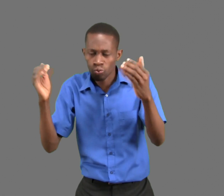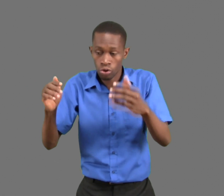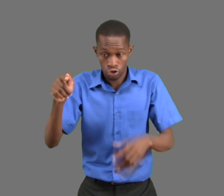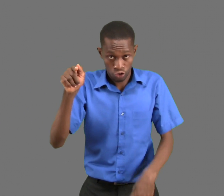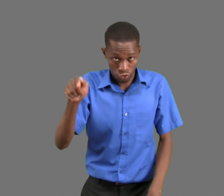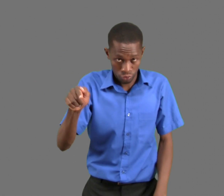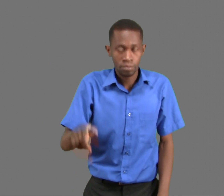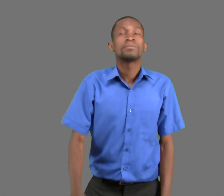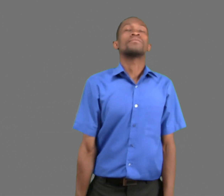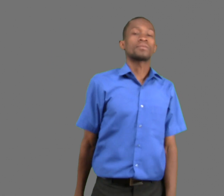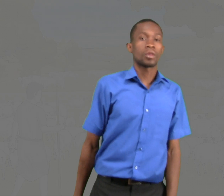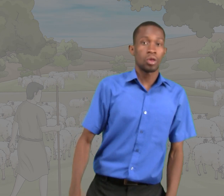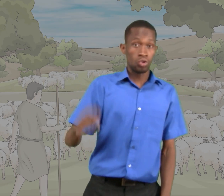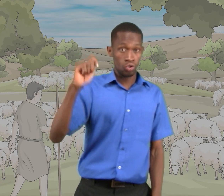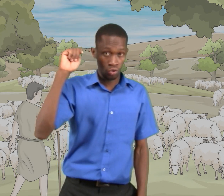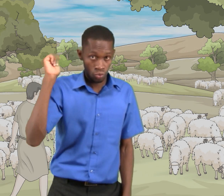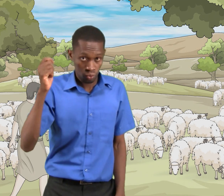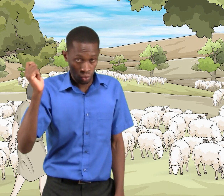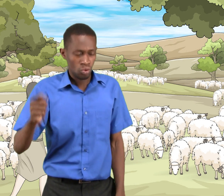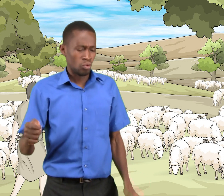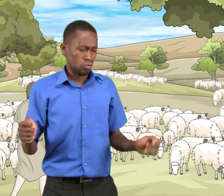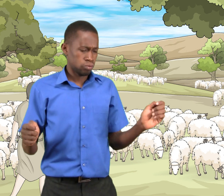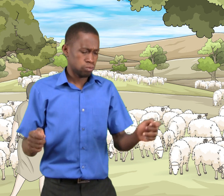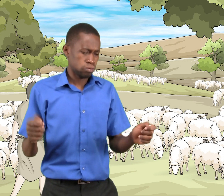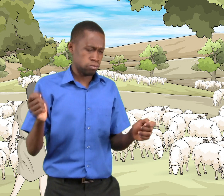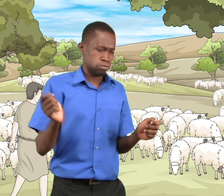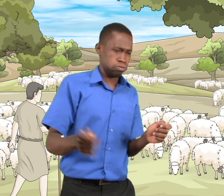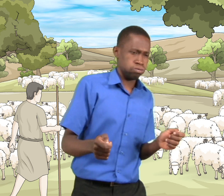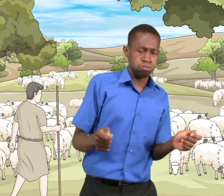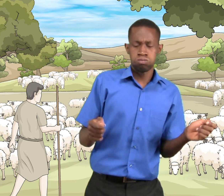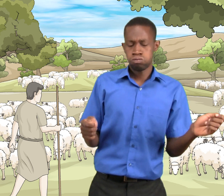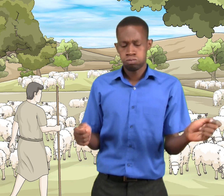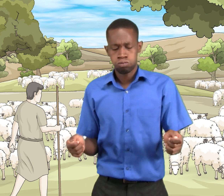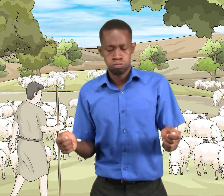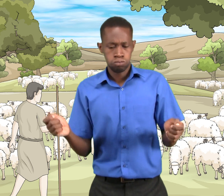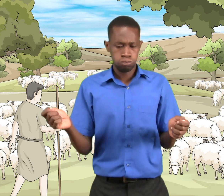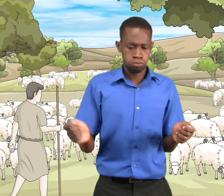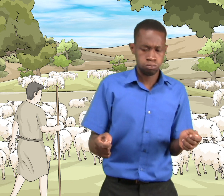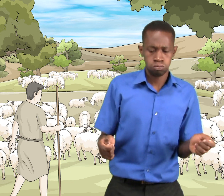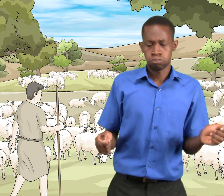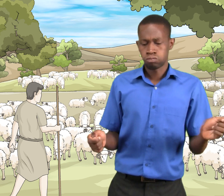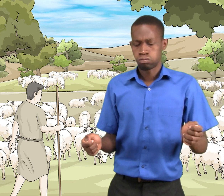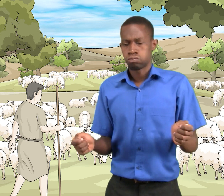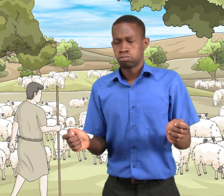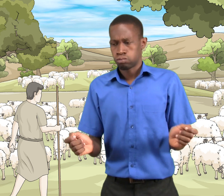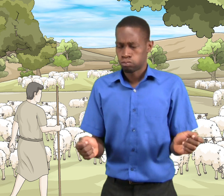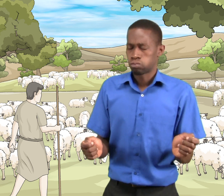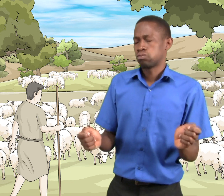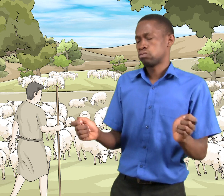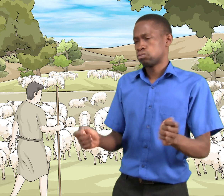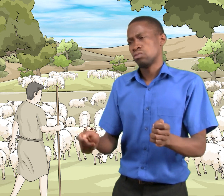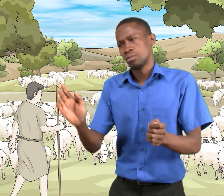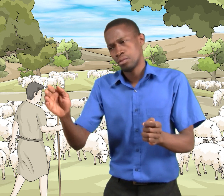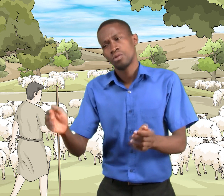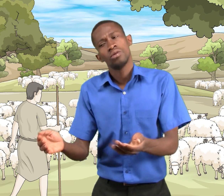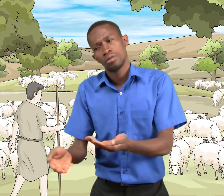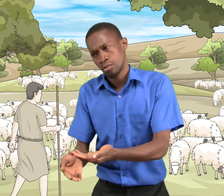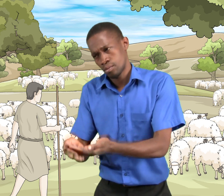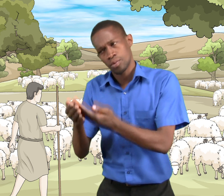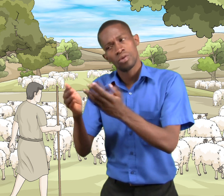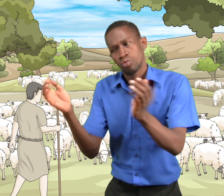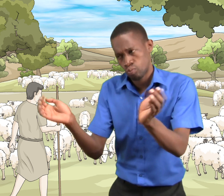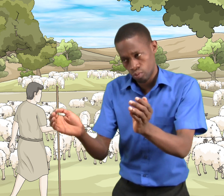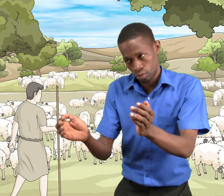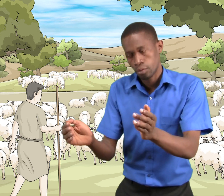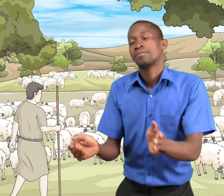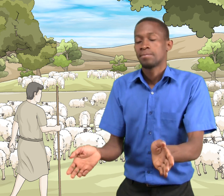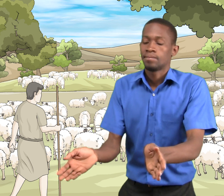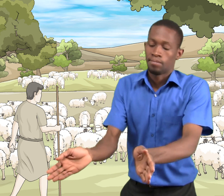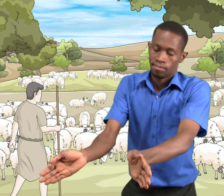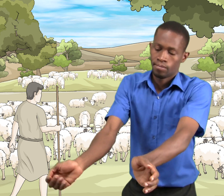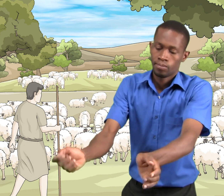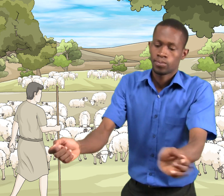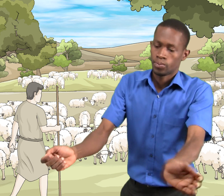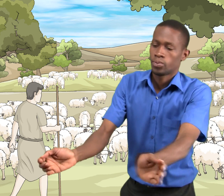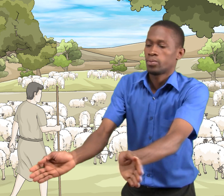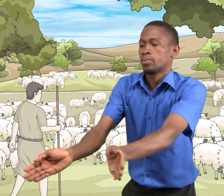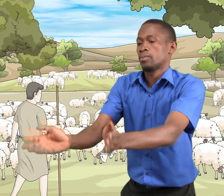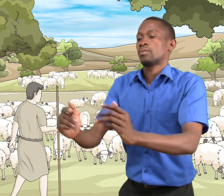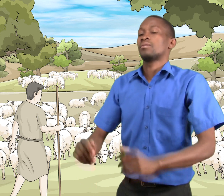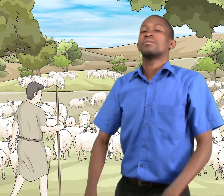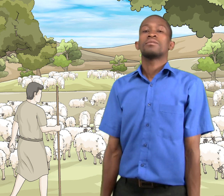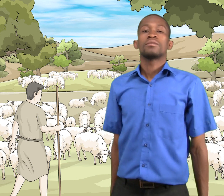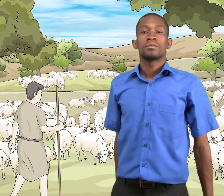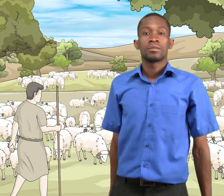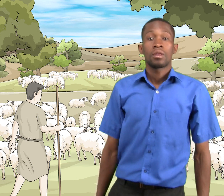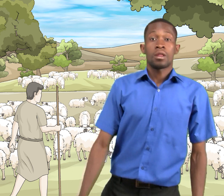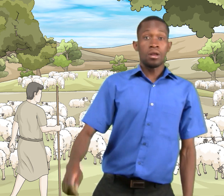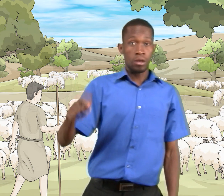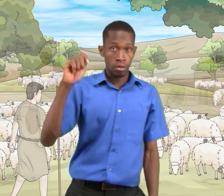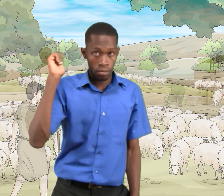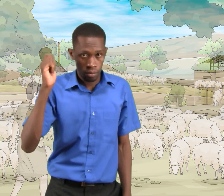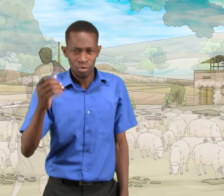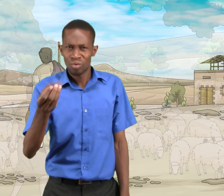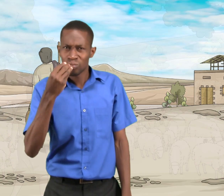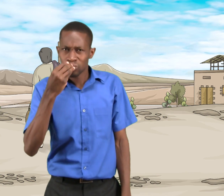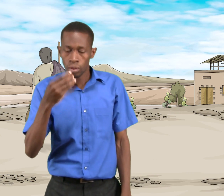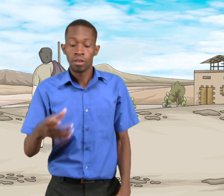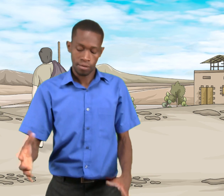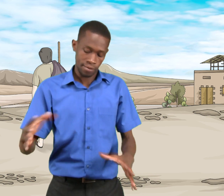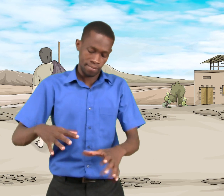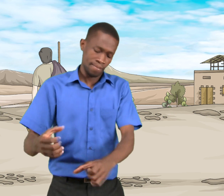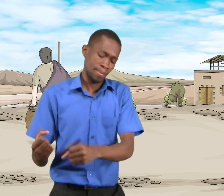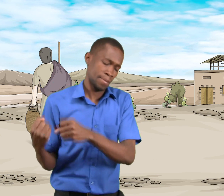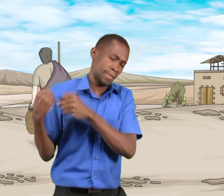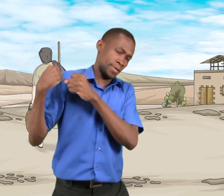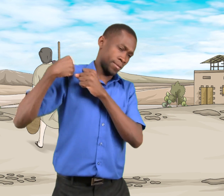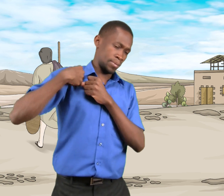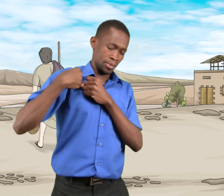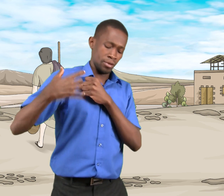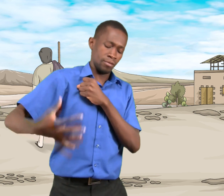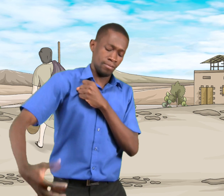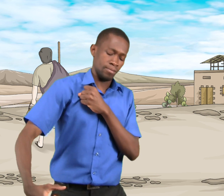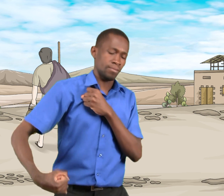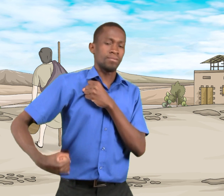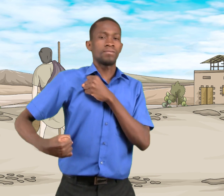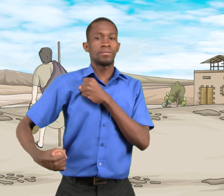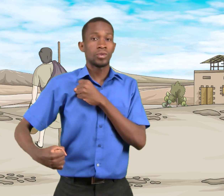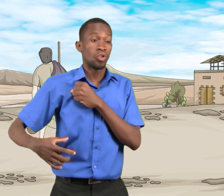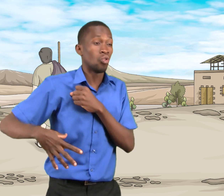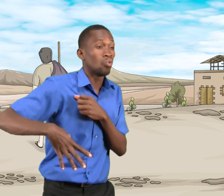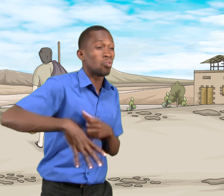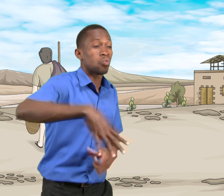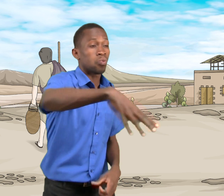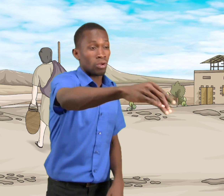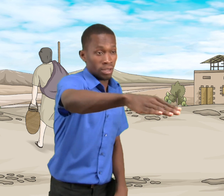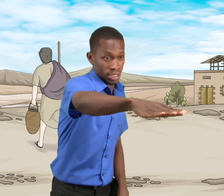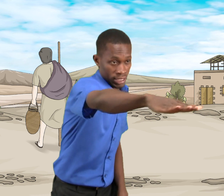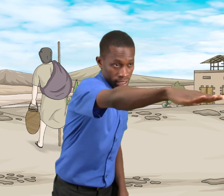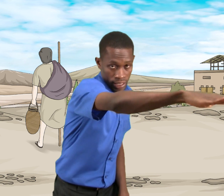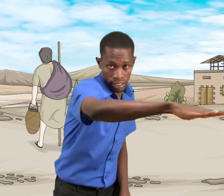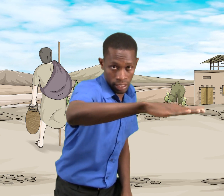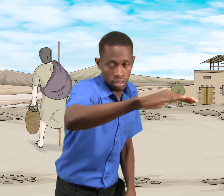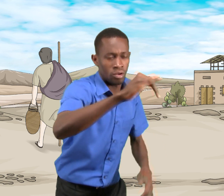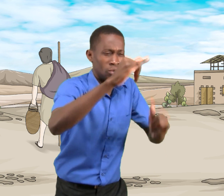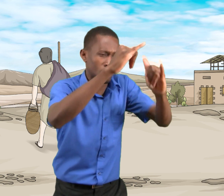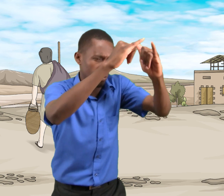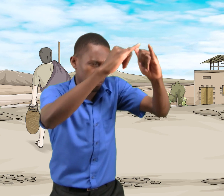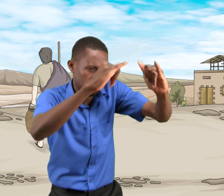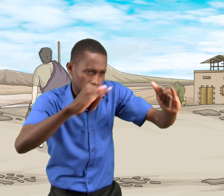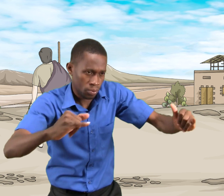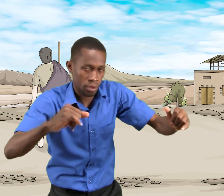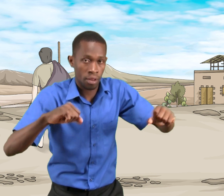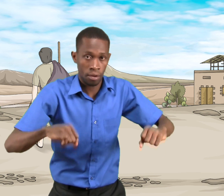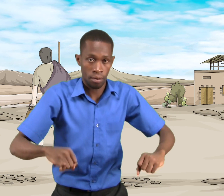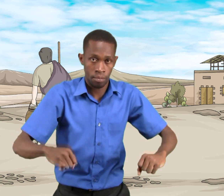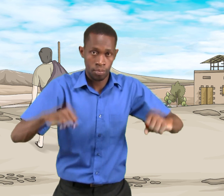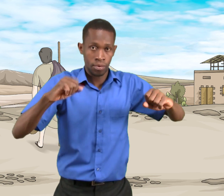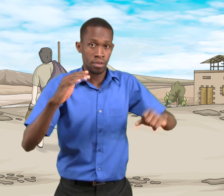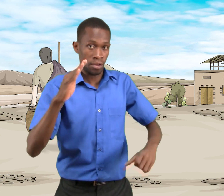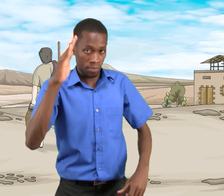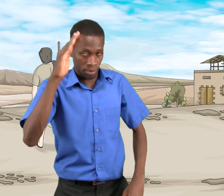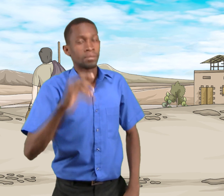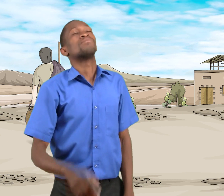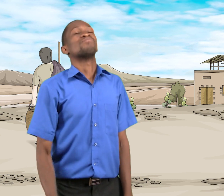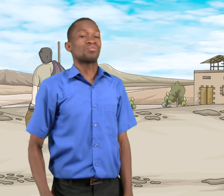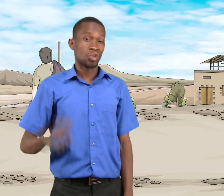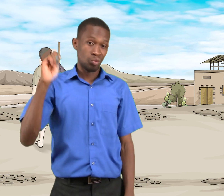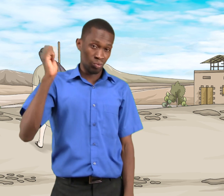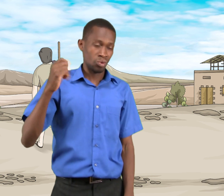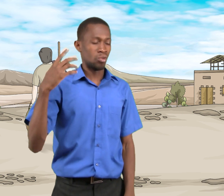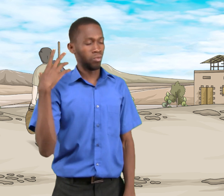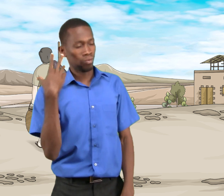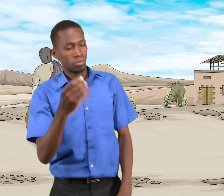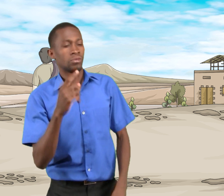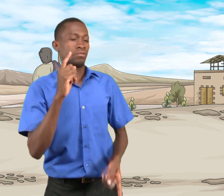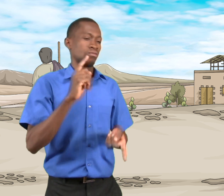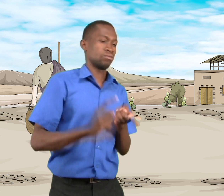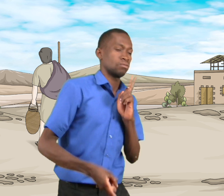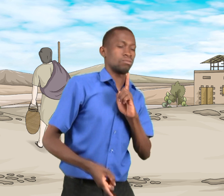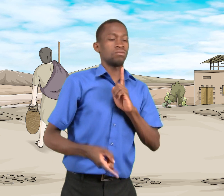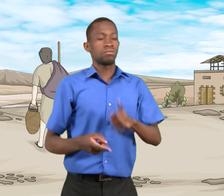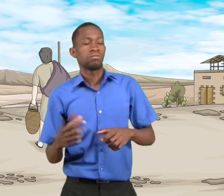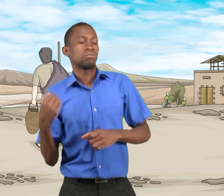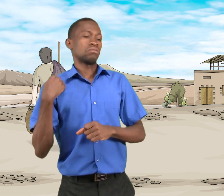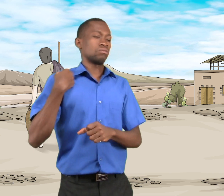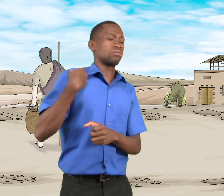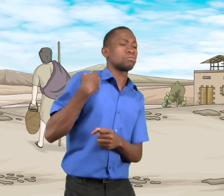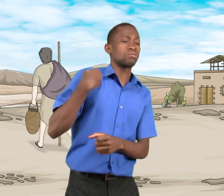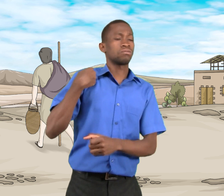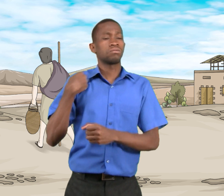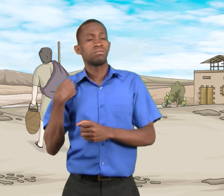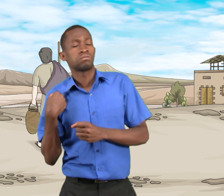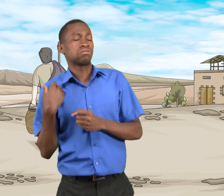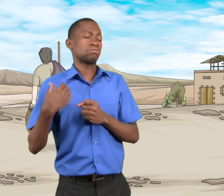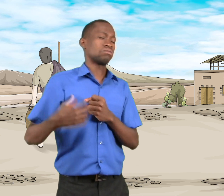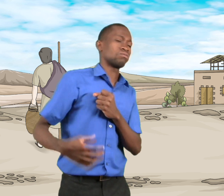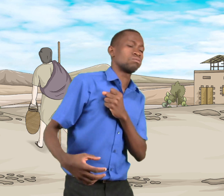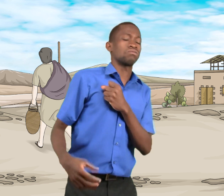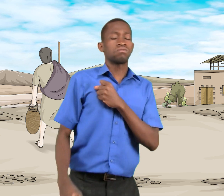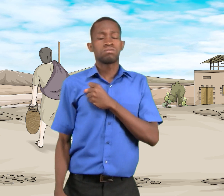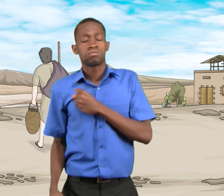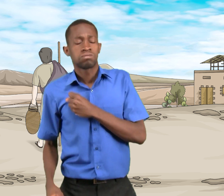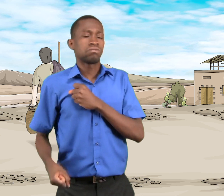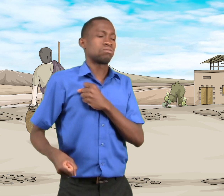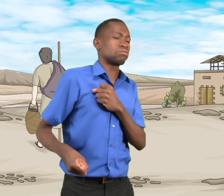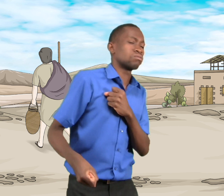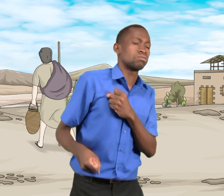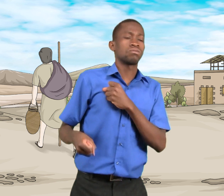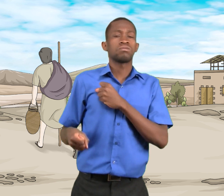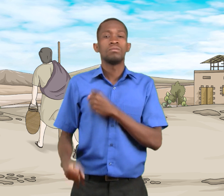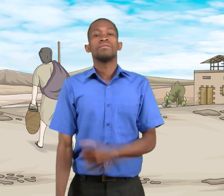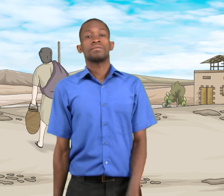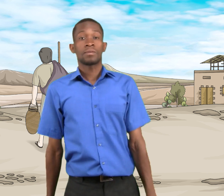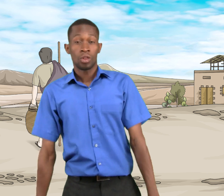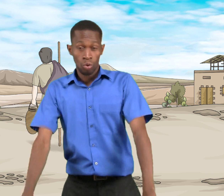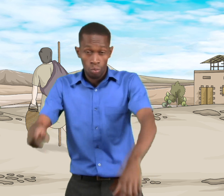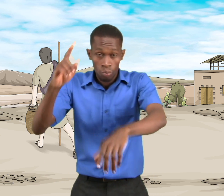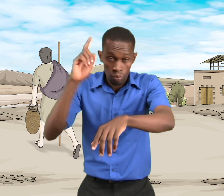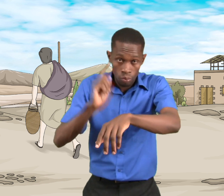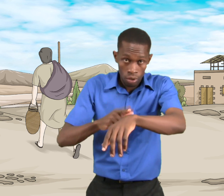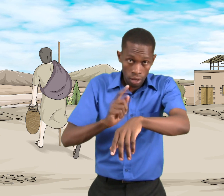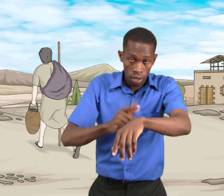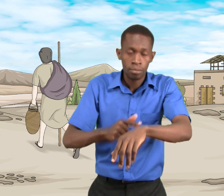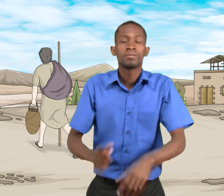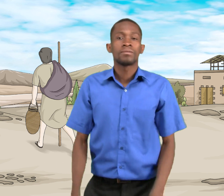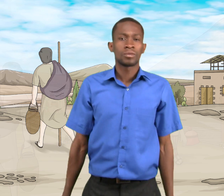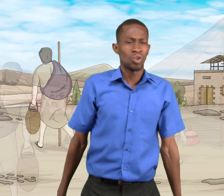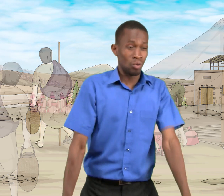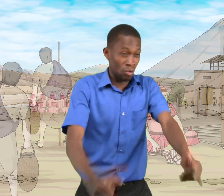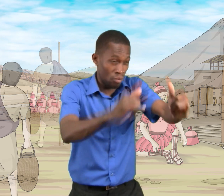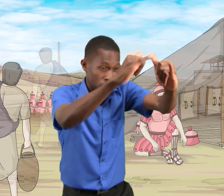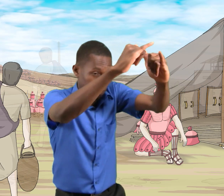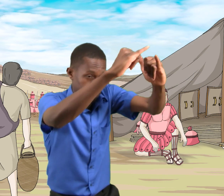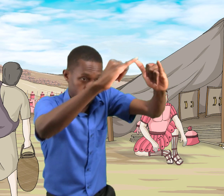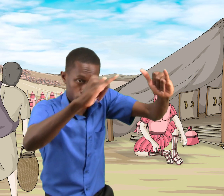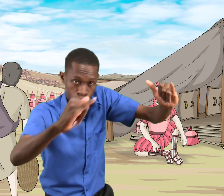So David got up early in the morning, left the flock with a keeper, loaded up, and set out as Jesse had instructed him.